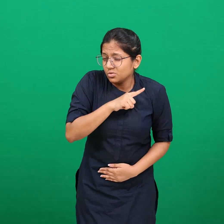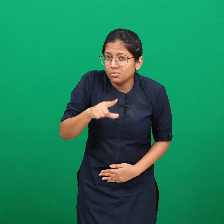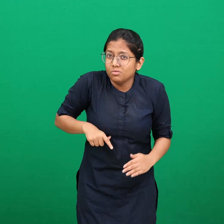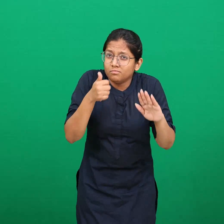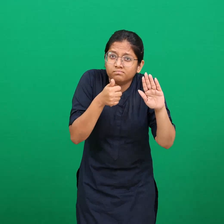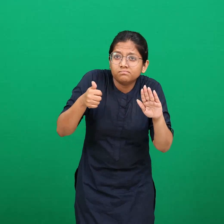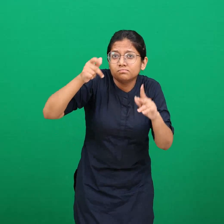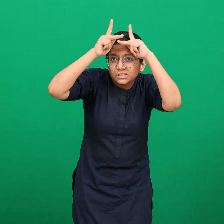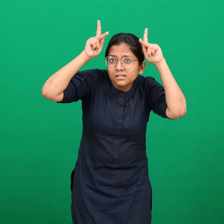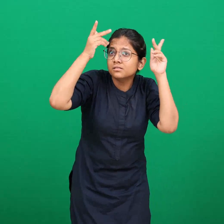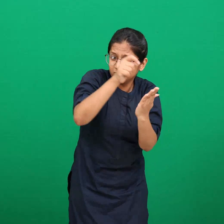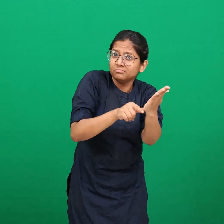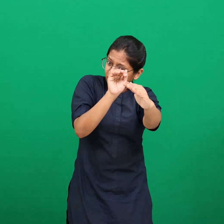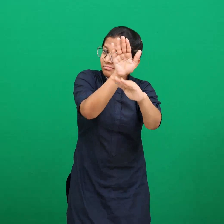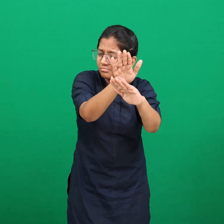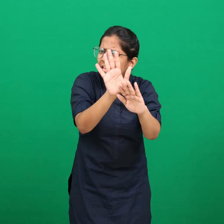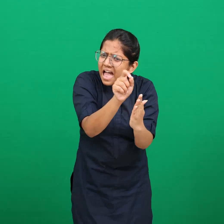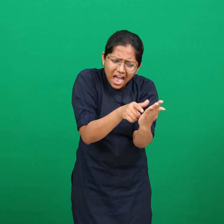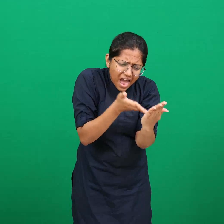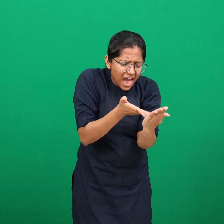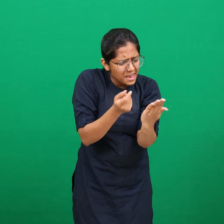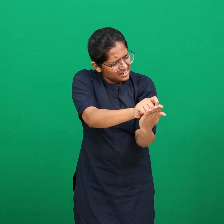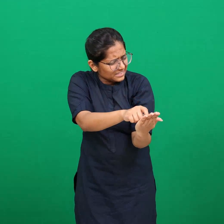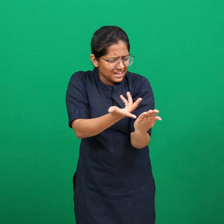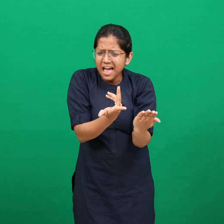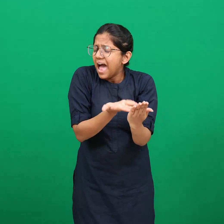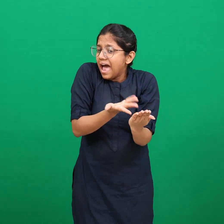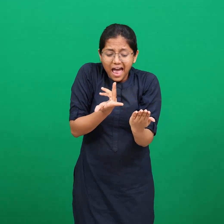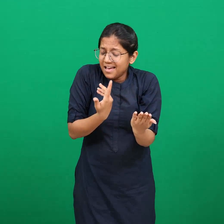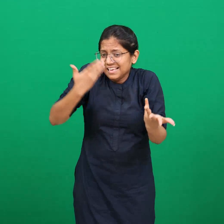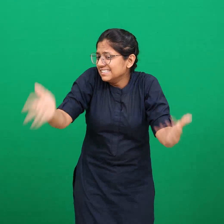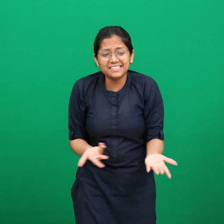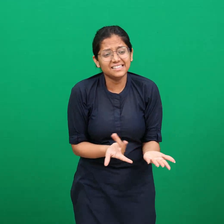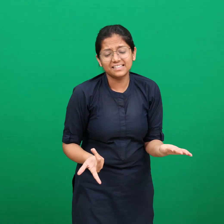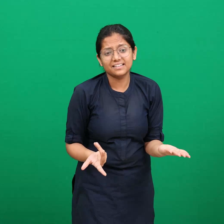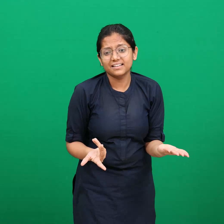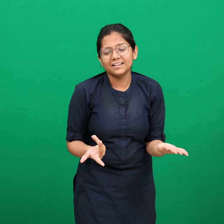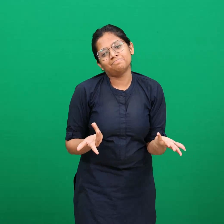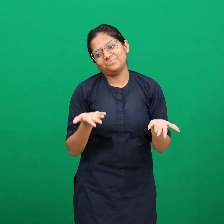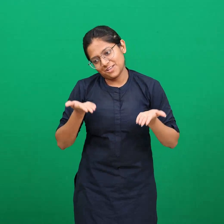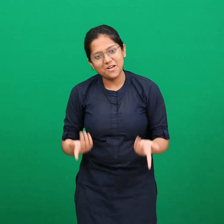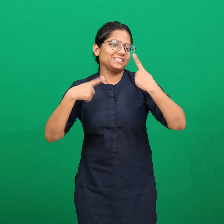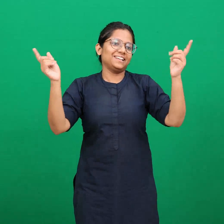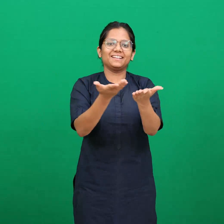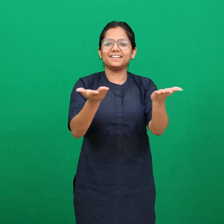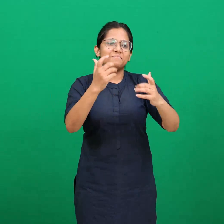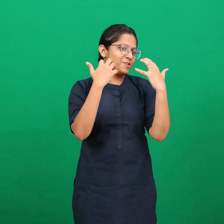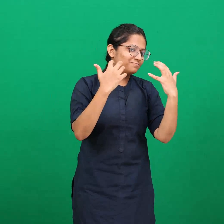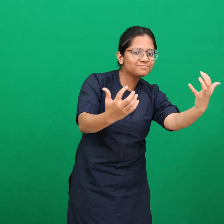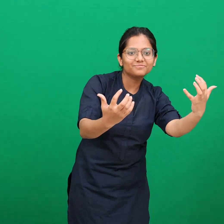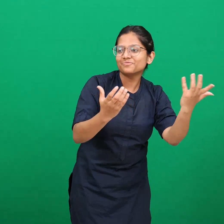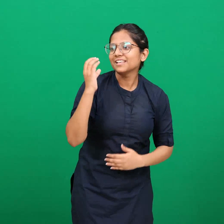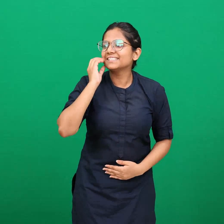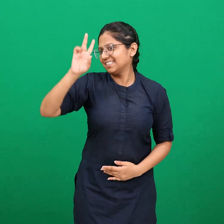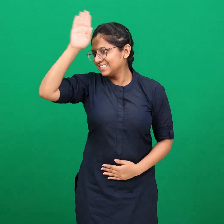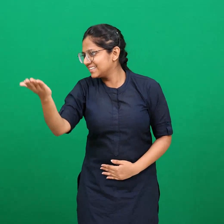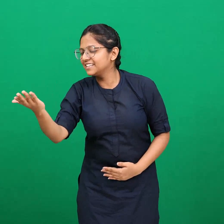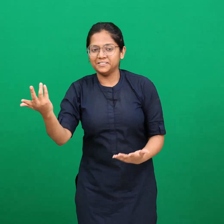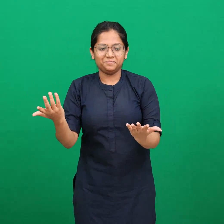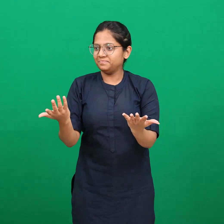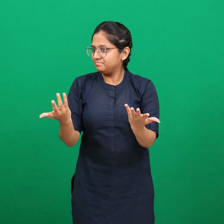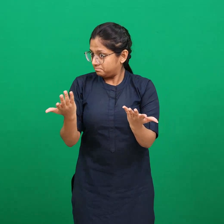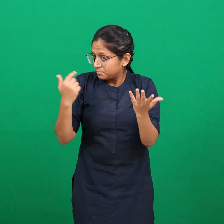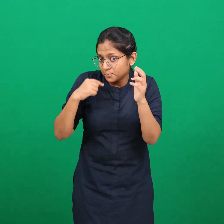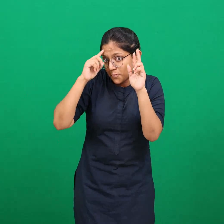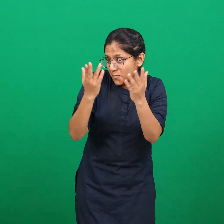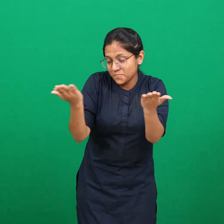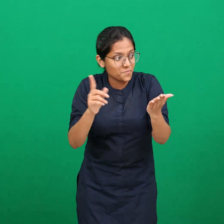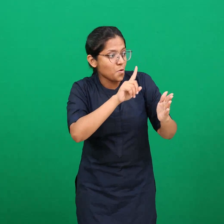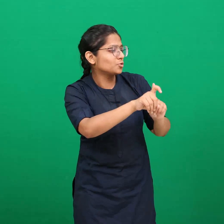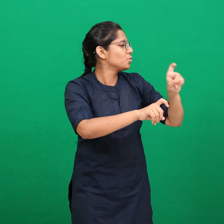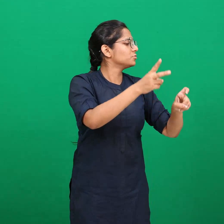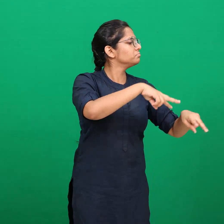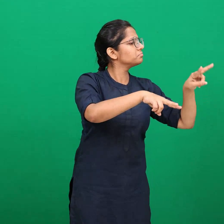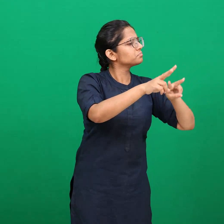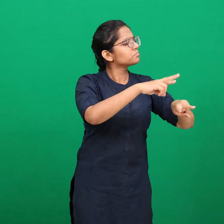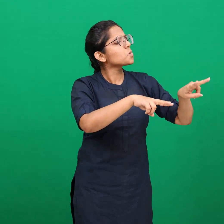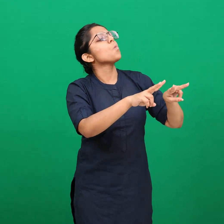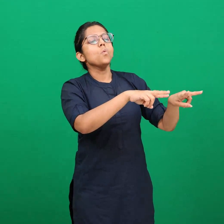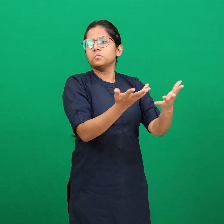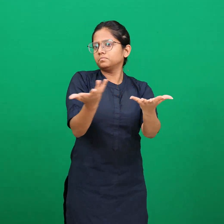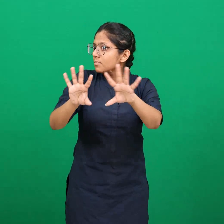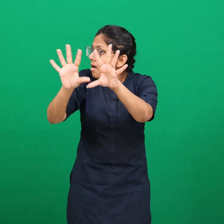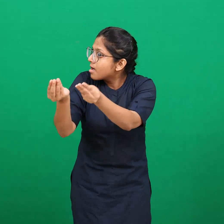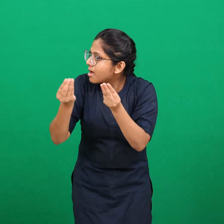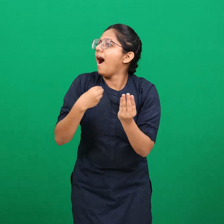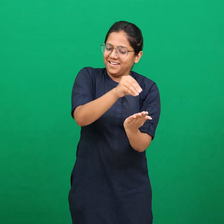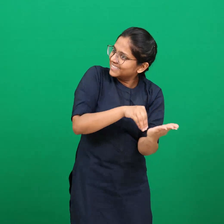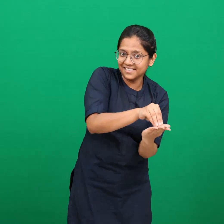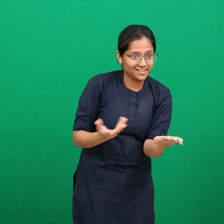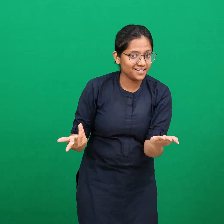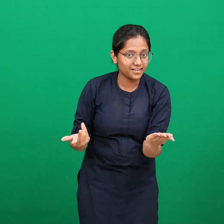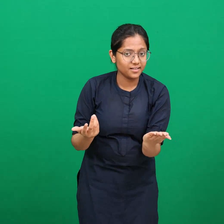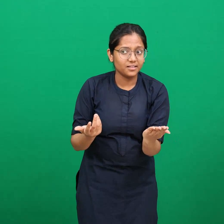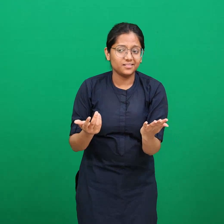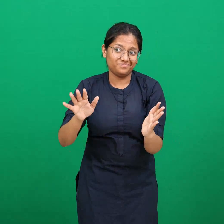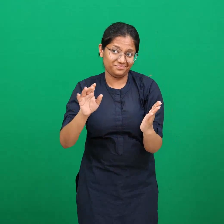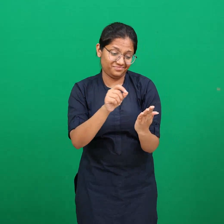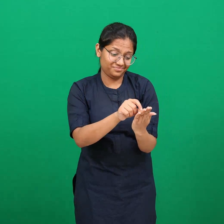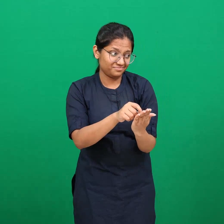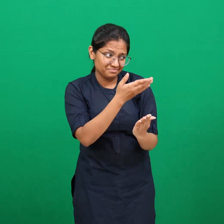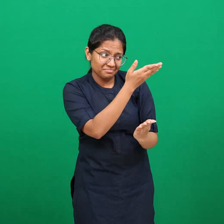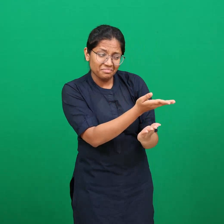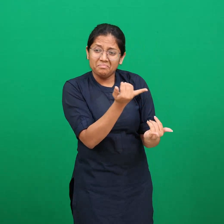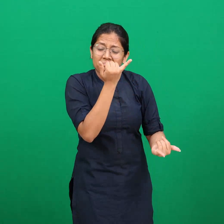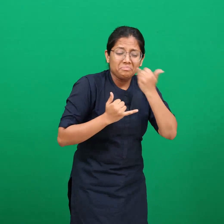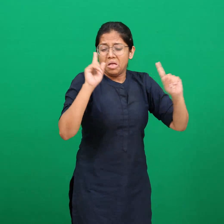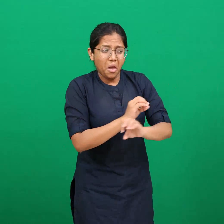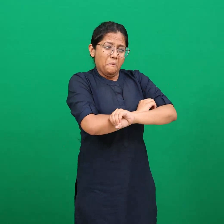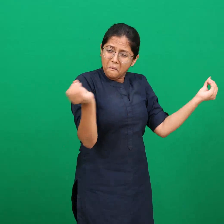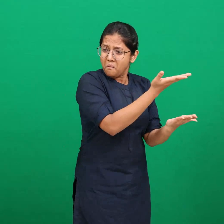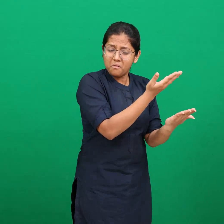Therefore I have brought him before all of you, and especially before you, King Agrippa, so that after this inquiry I may have something to write.